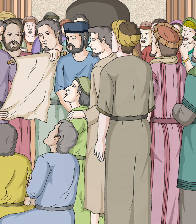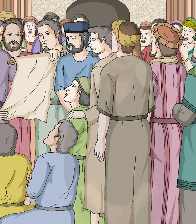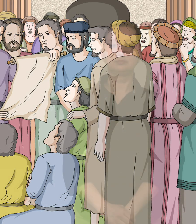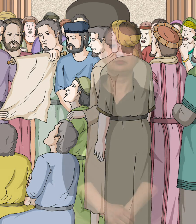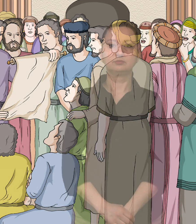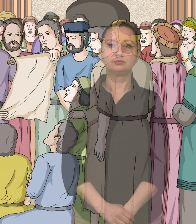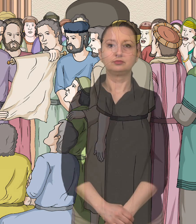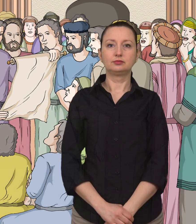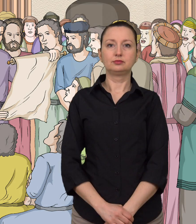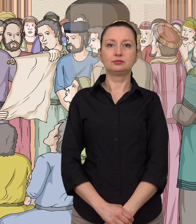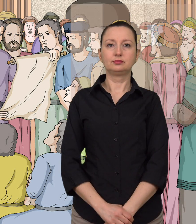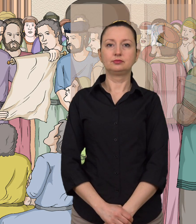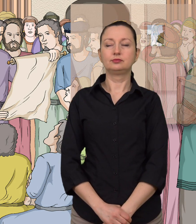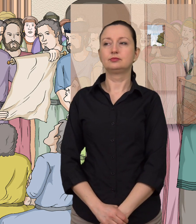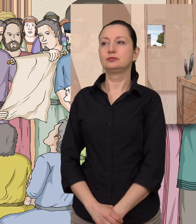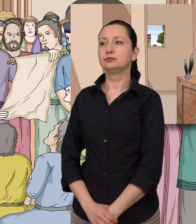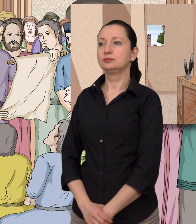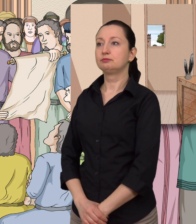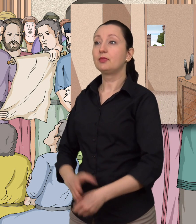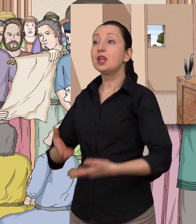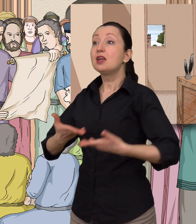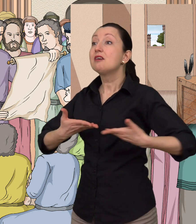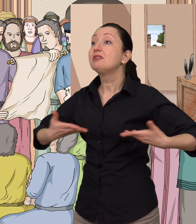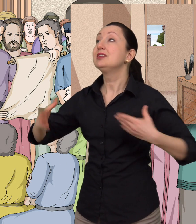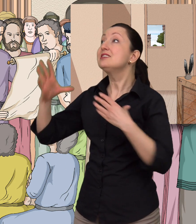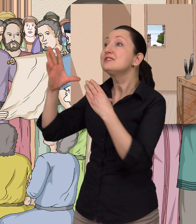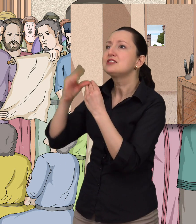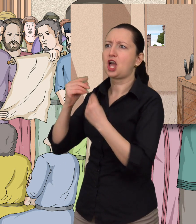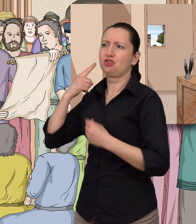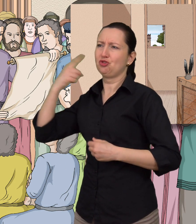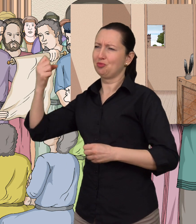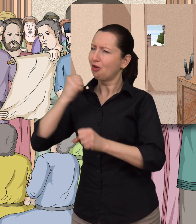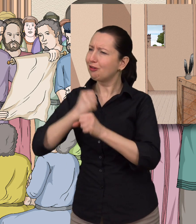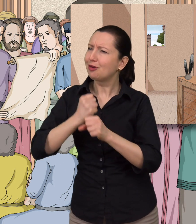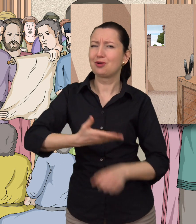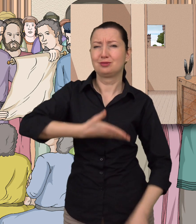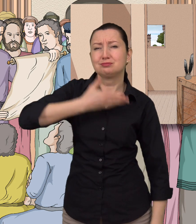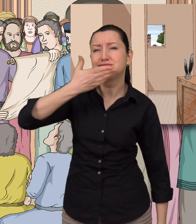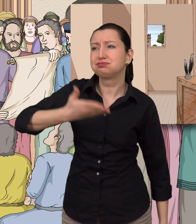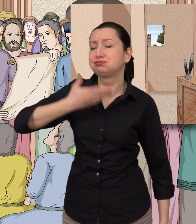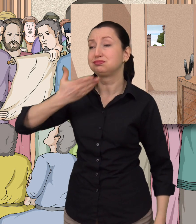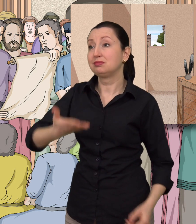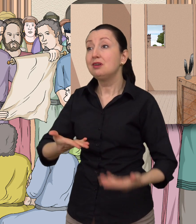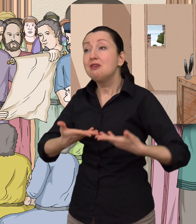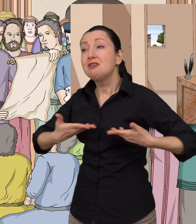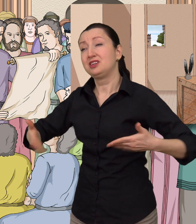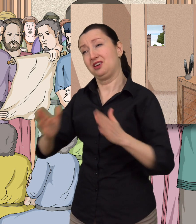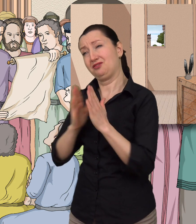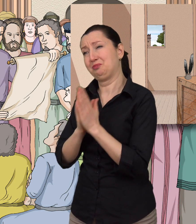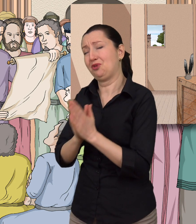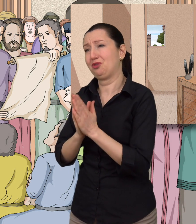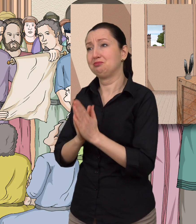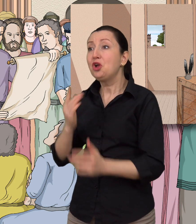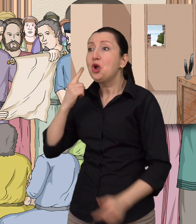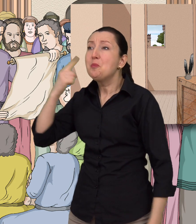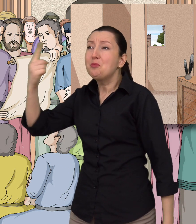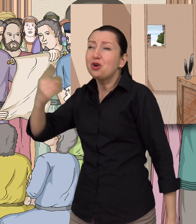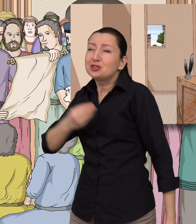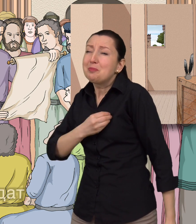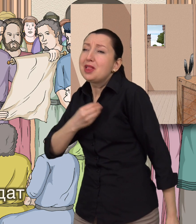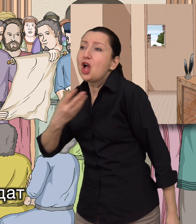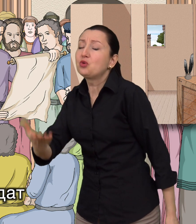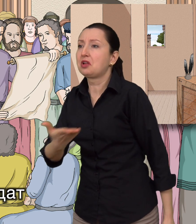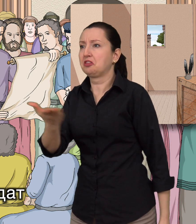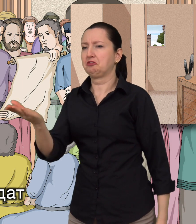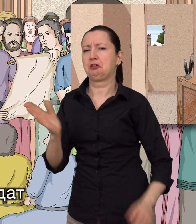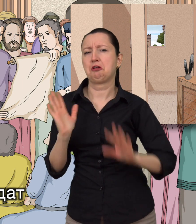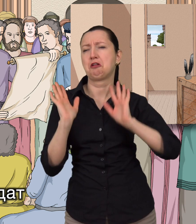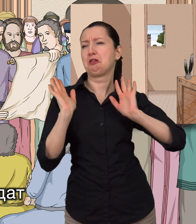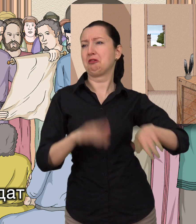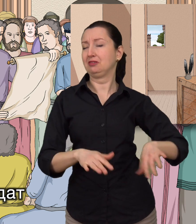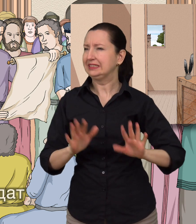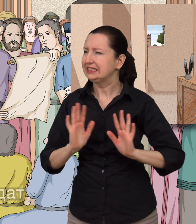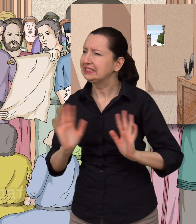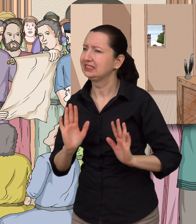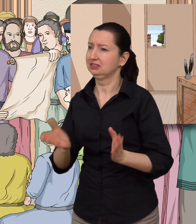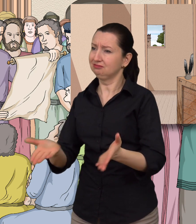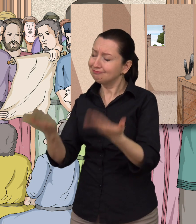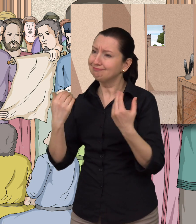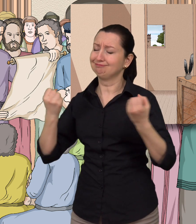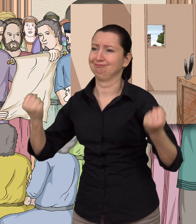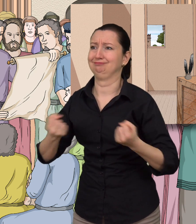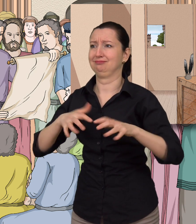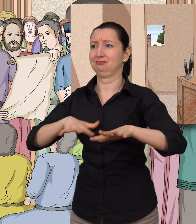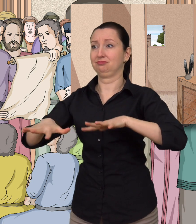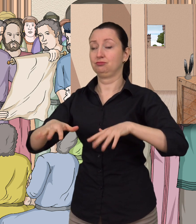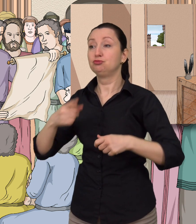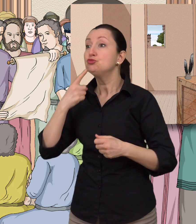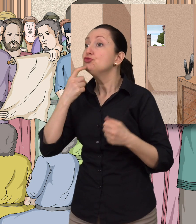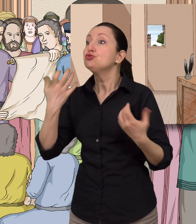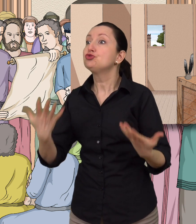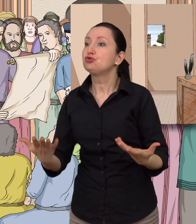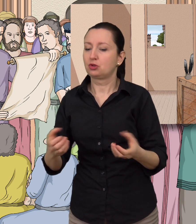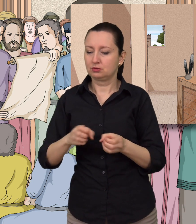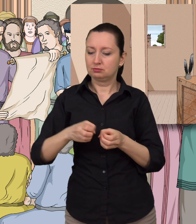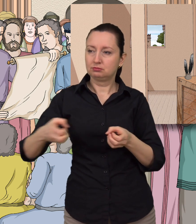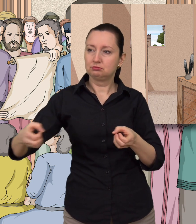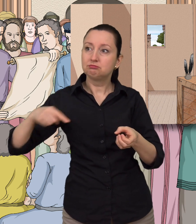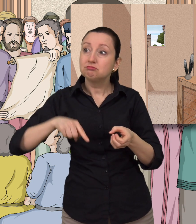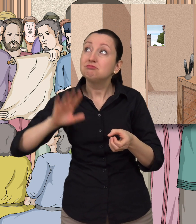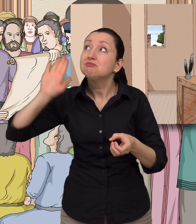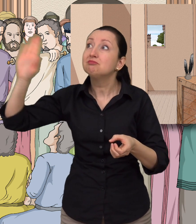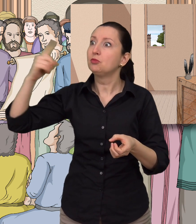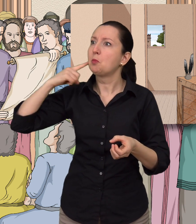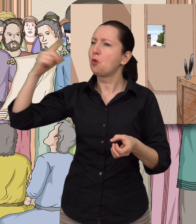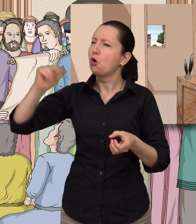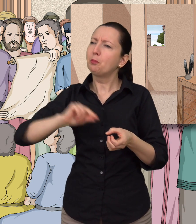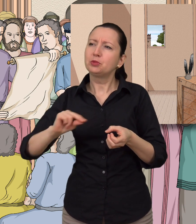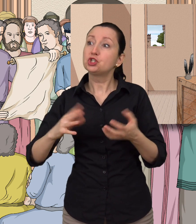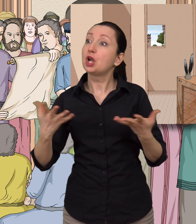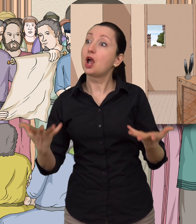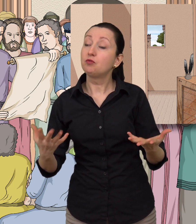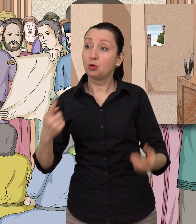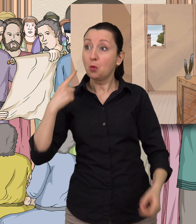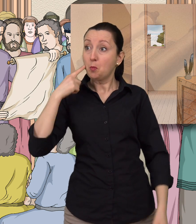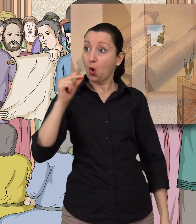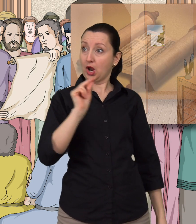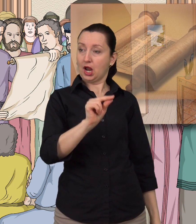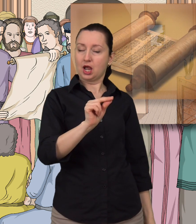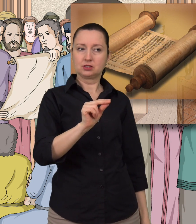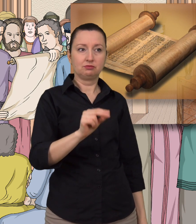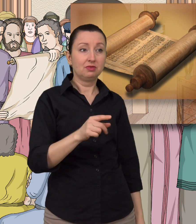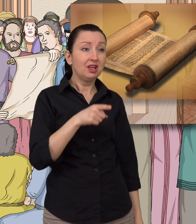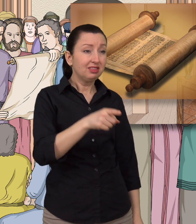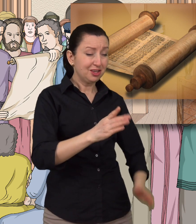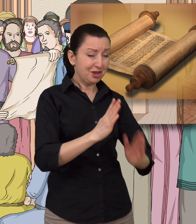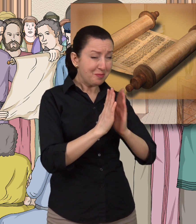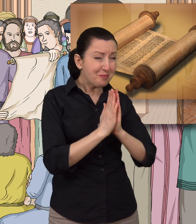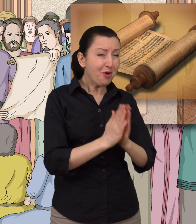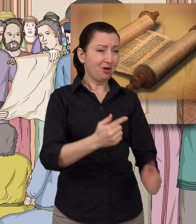As God’s fellow workers, then, we urge you not to receive God’s grace in vain.